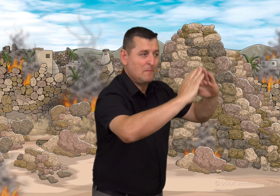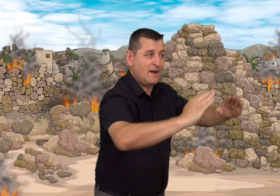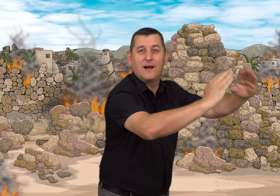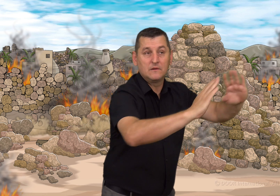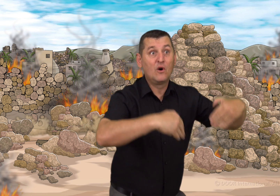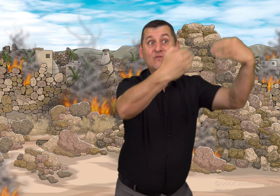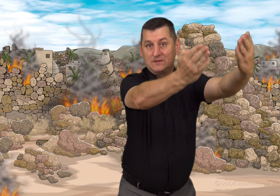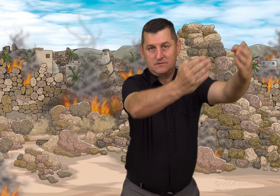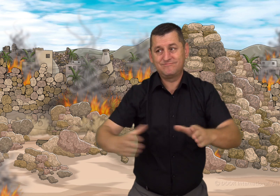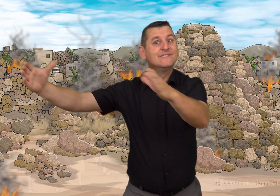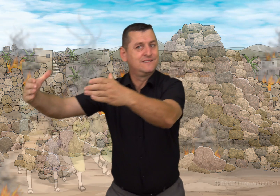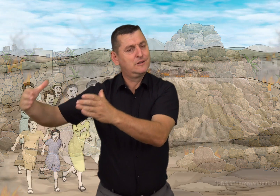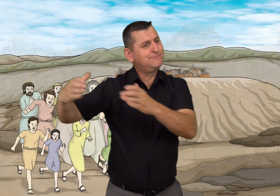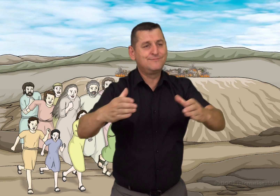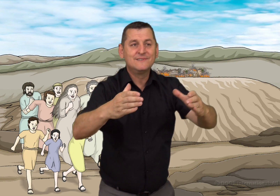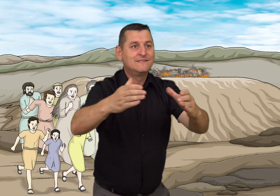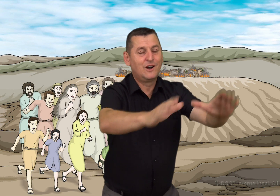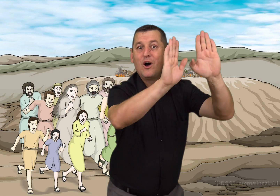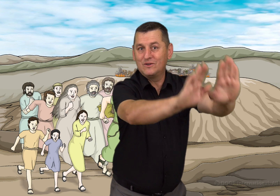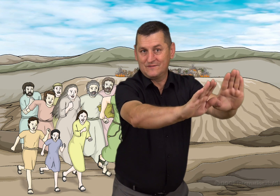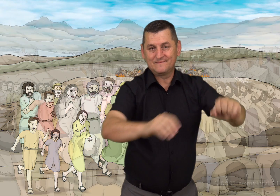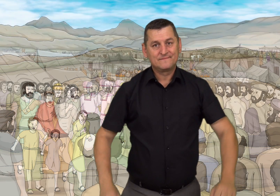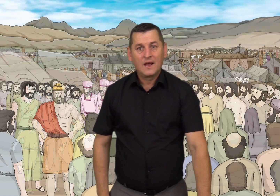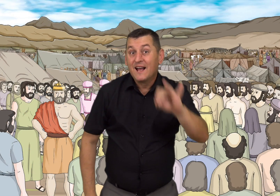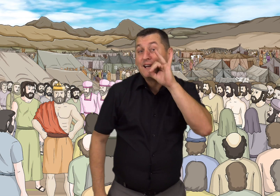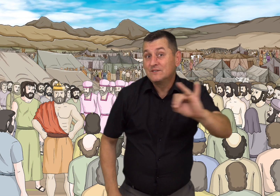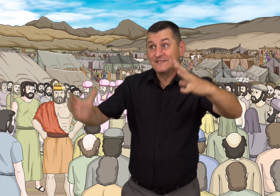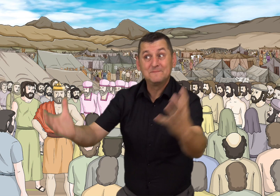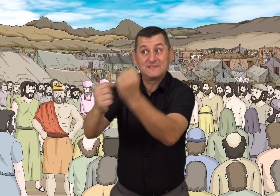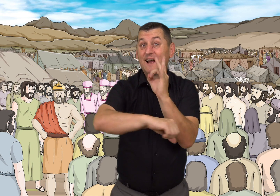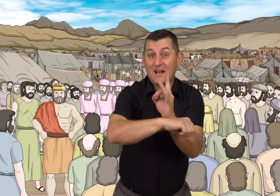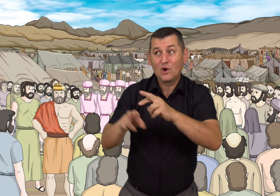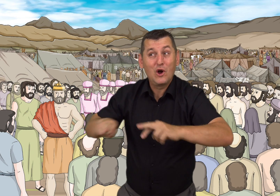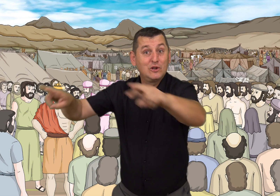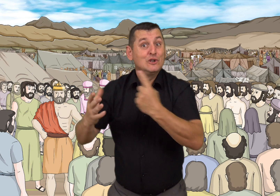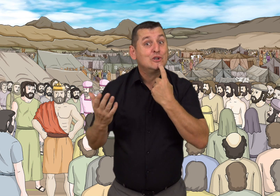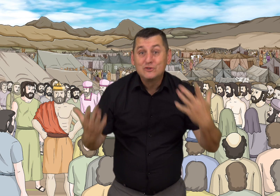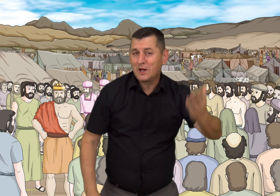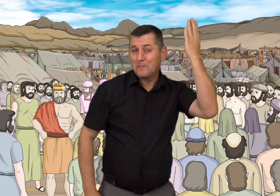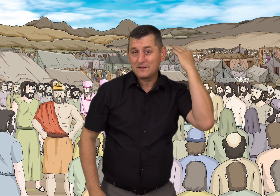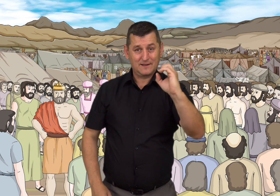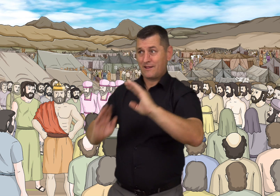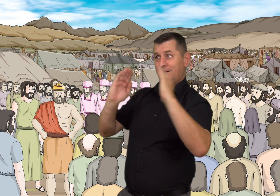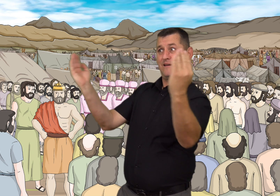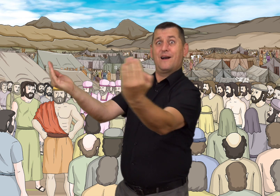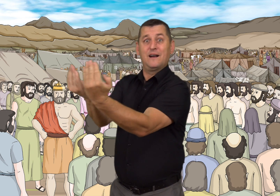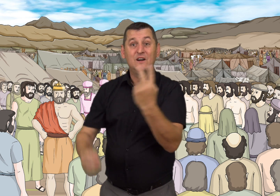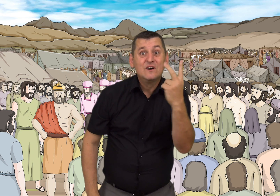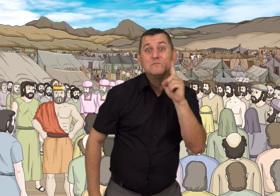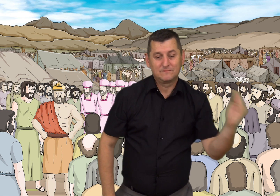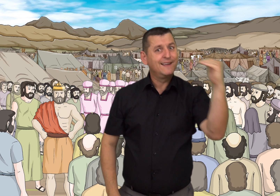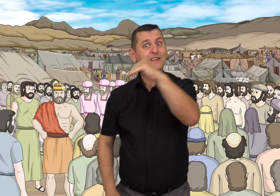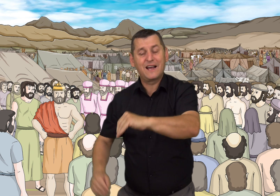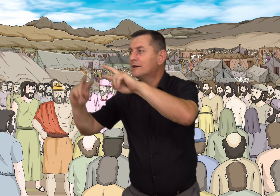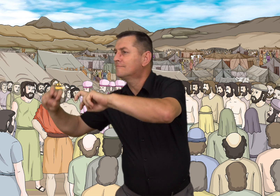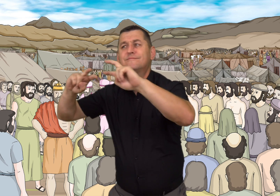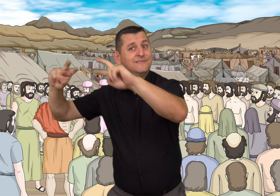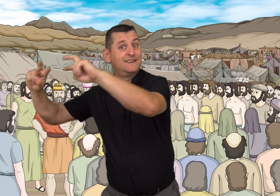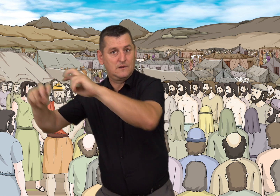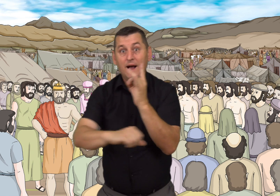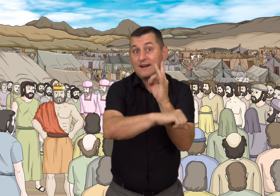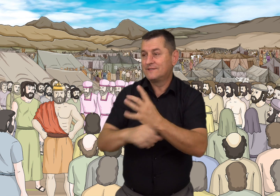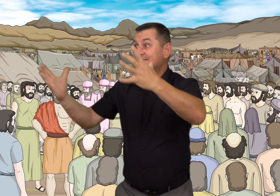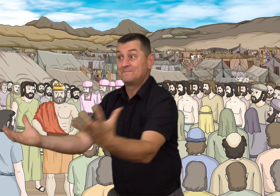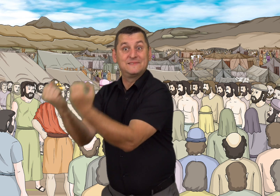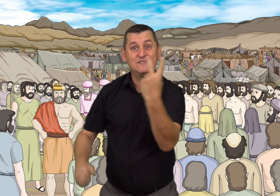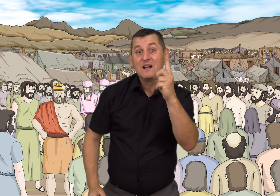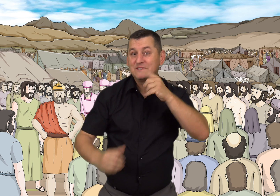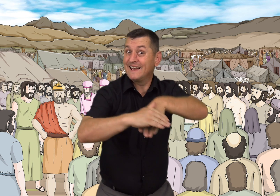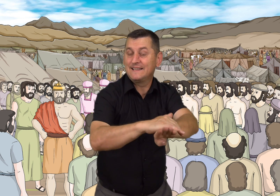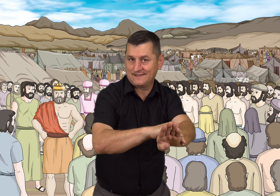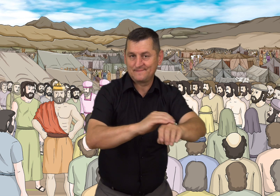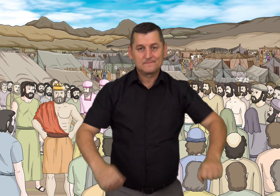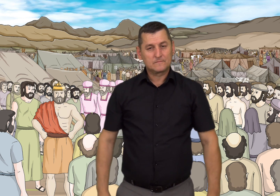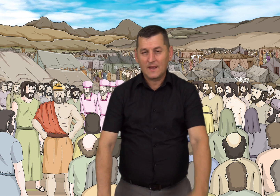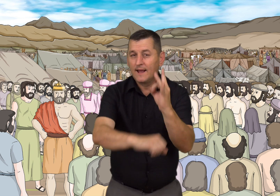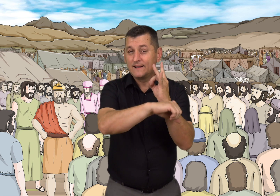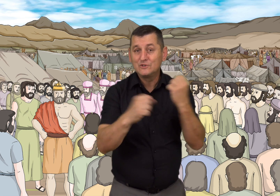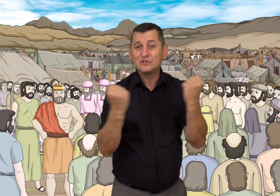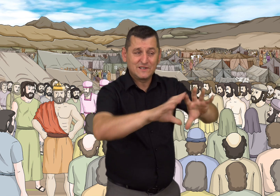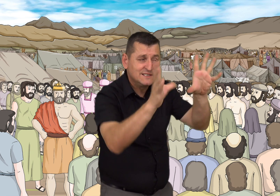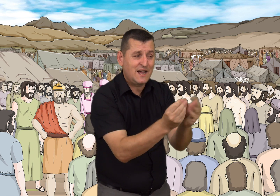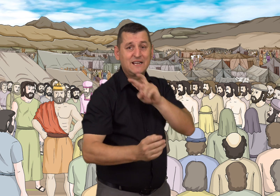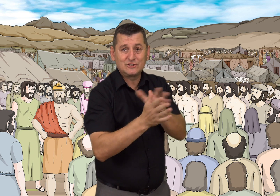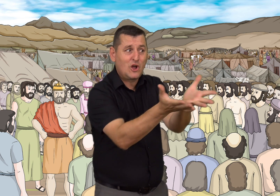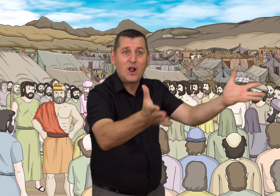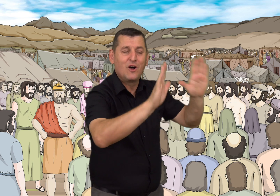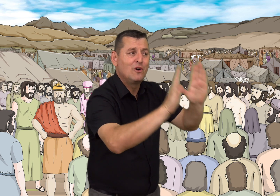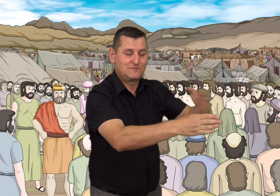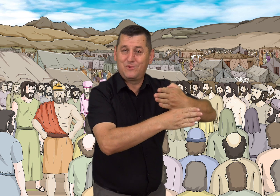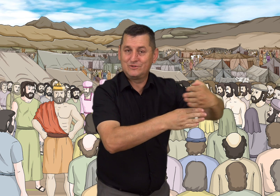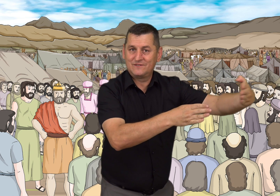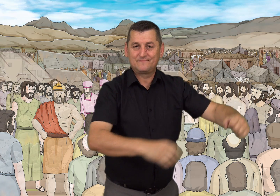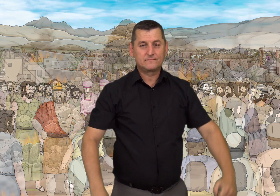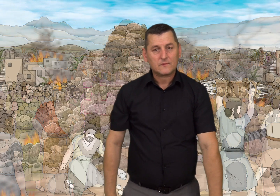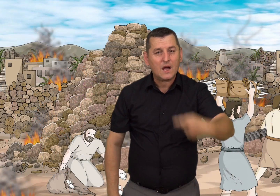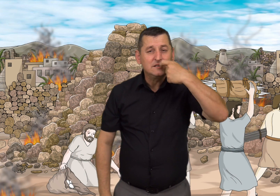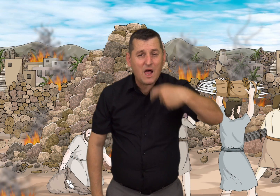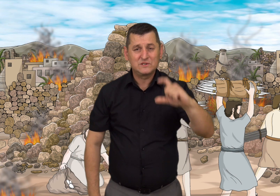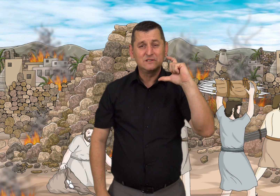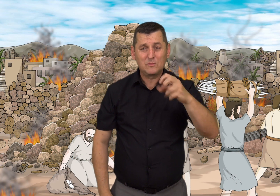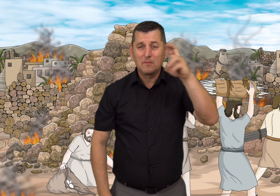So the young spies went in and brought out Rahab, her father and mother and brothers, and all who belonged to her. They brought out her whole family and settled them outside the camp of Israel. Then the Israelites burned up the city and everything in it.